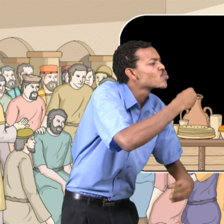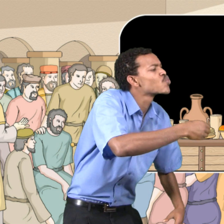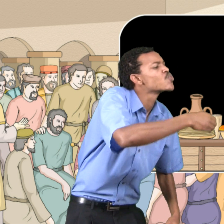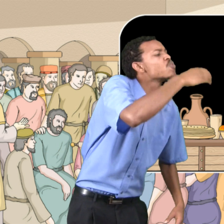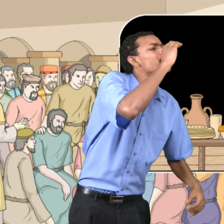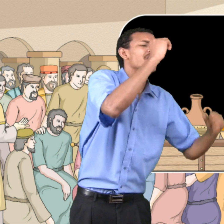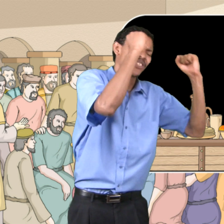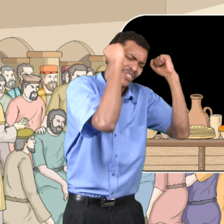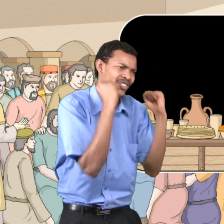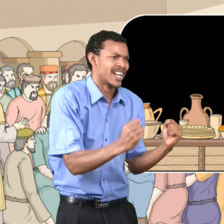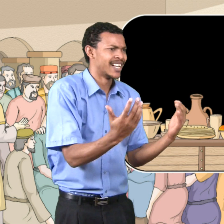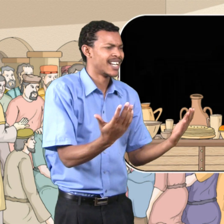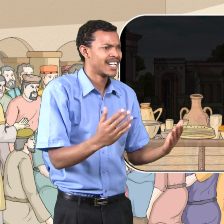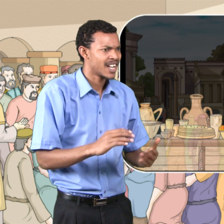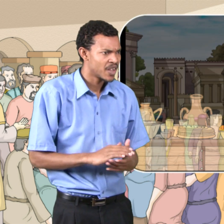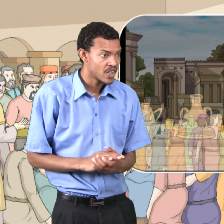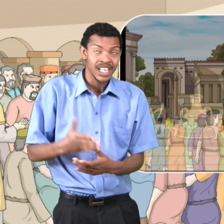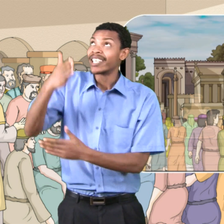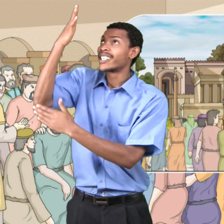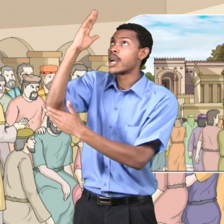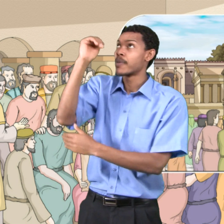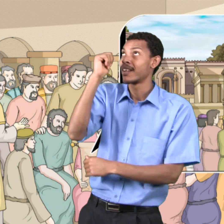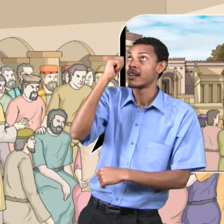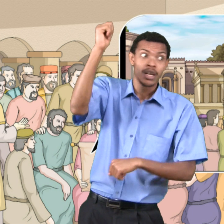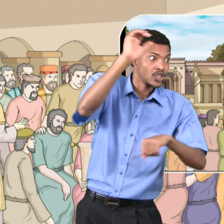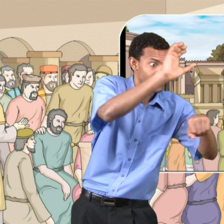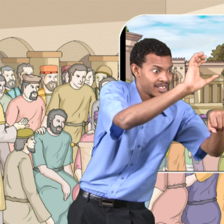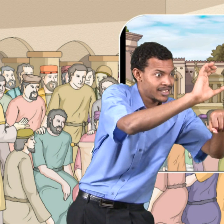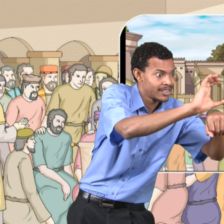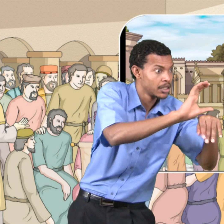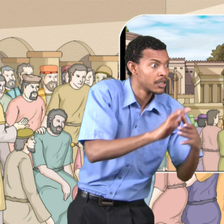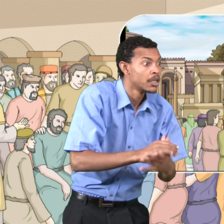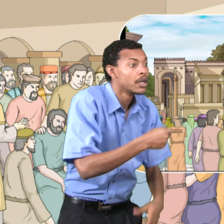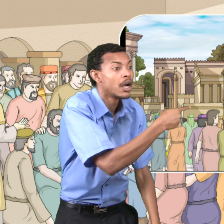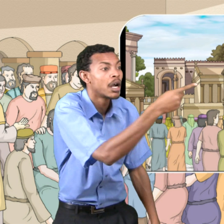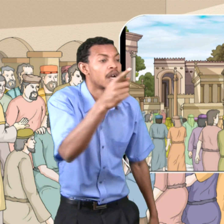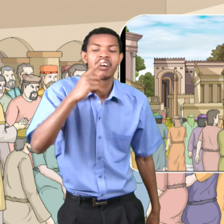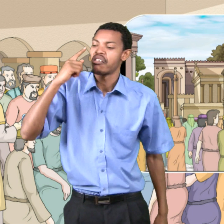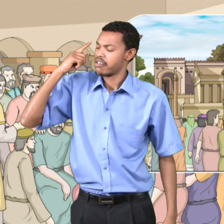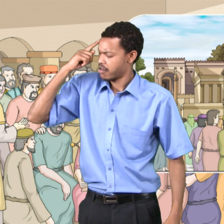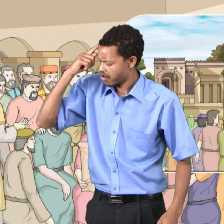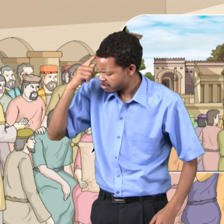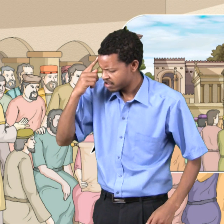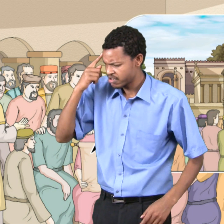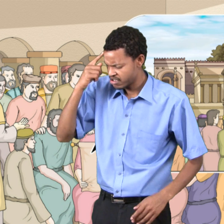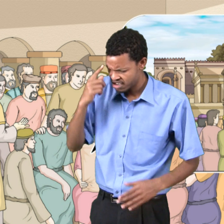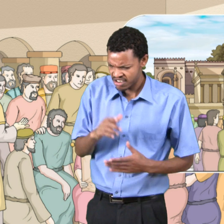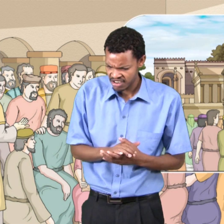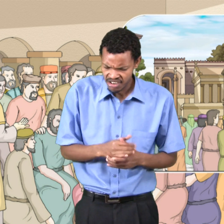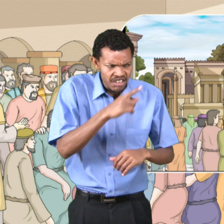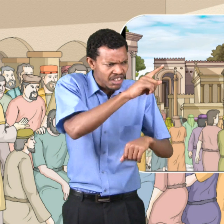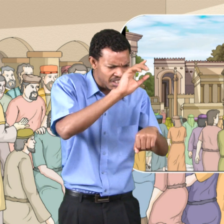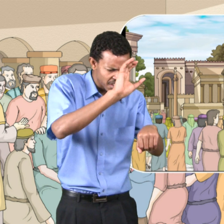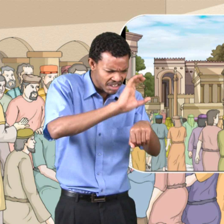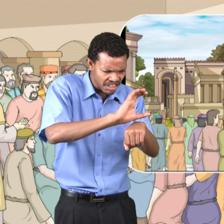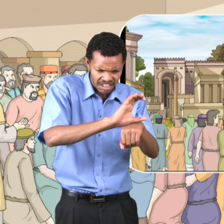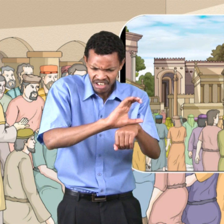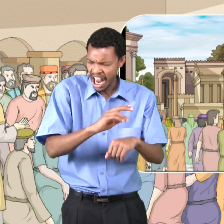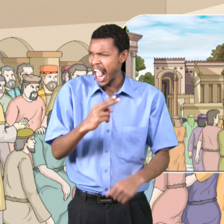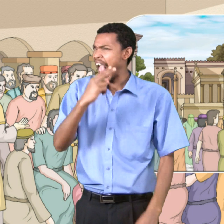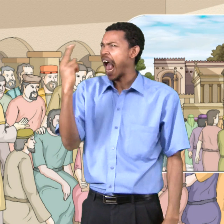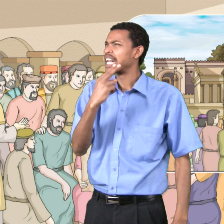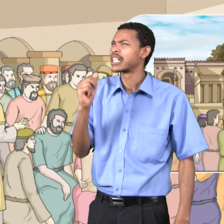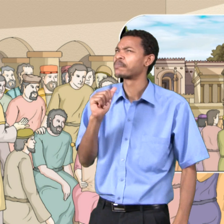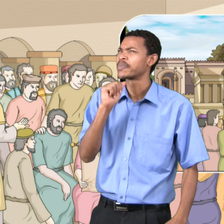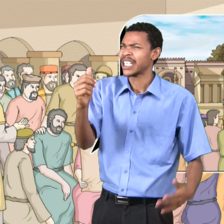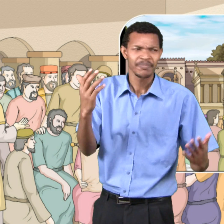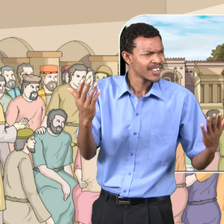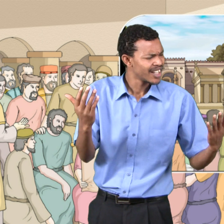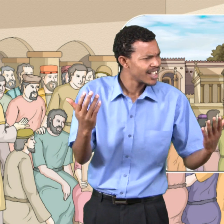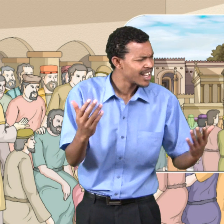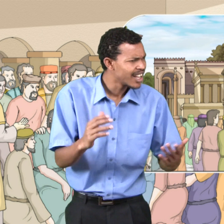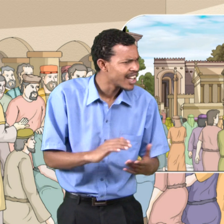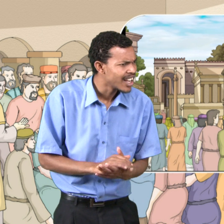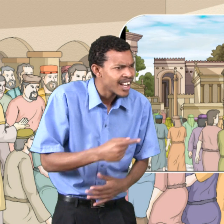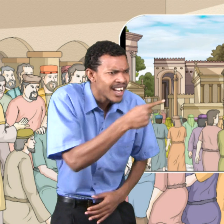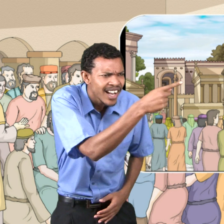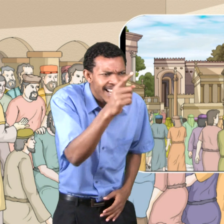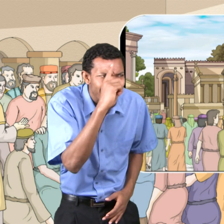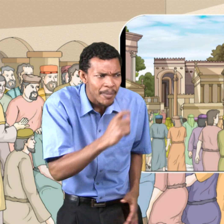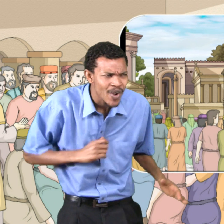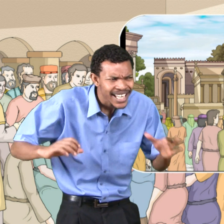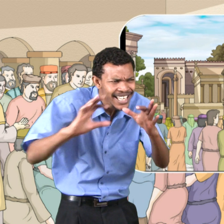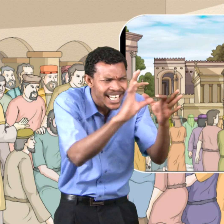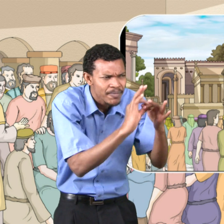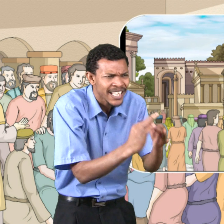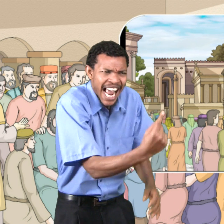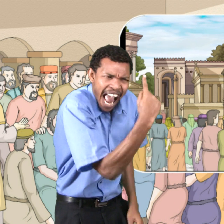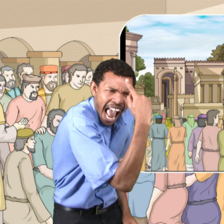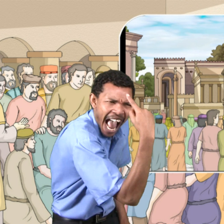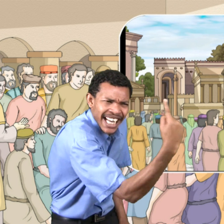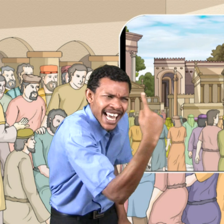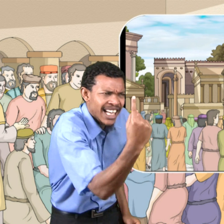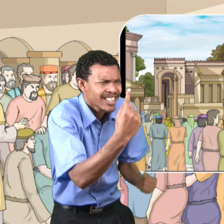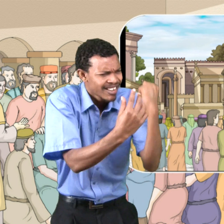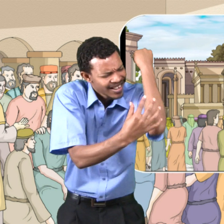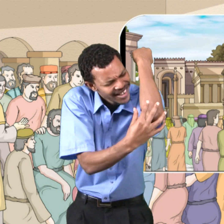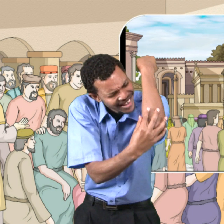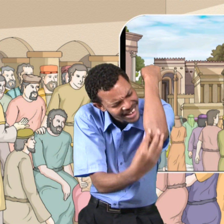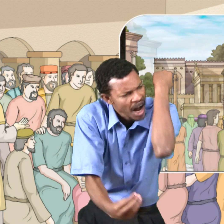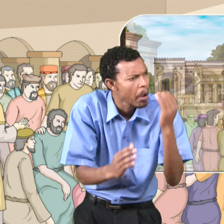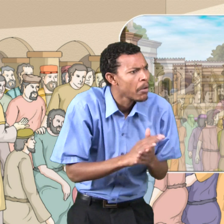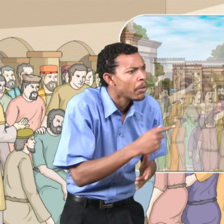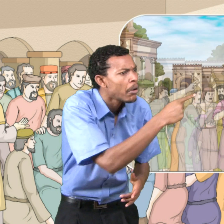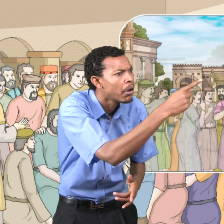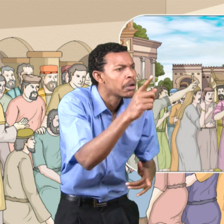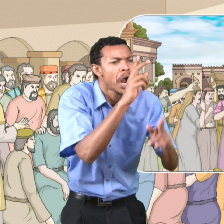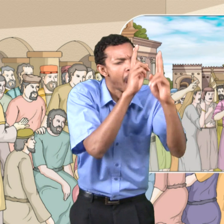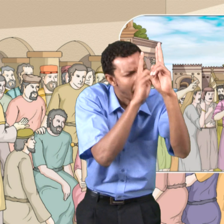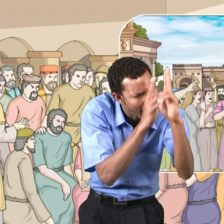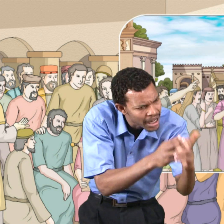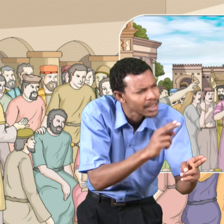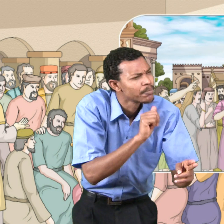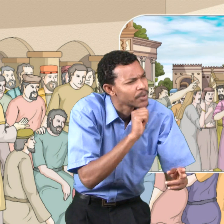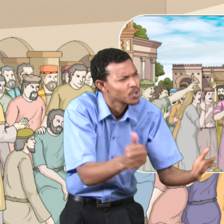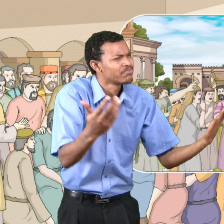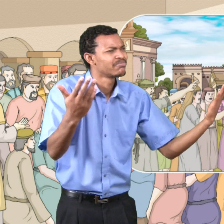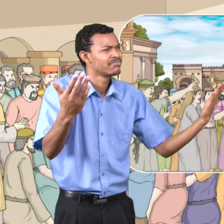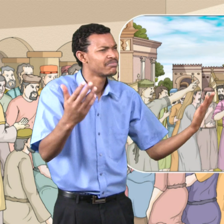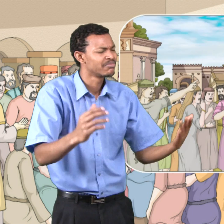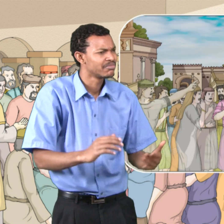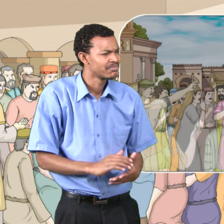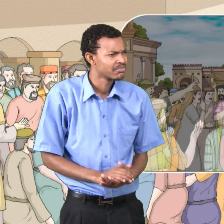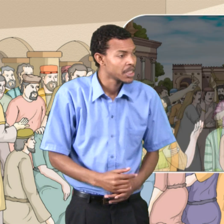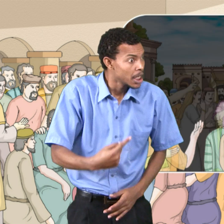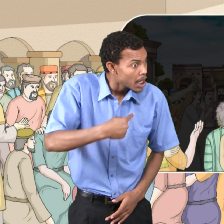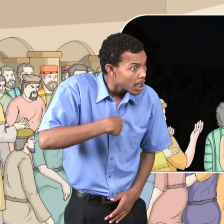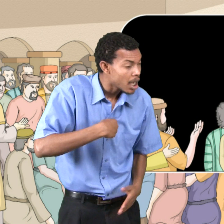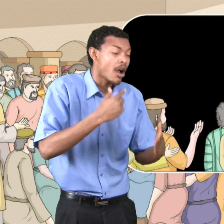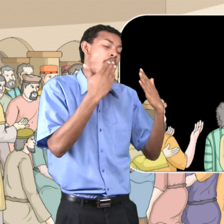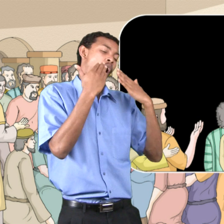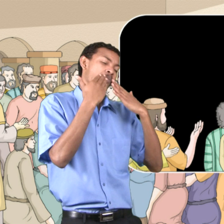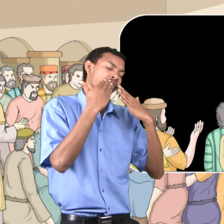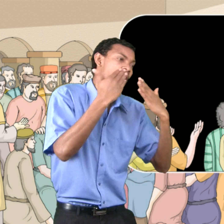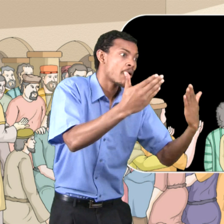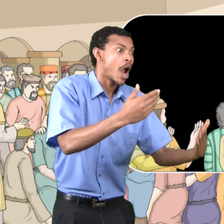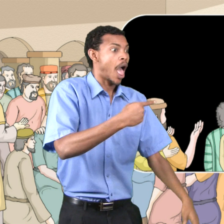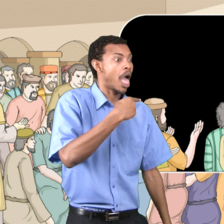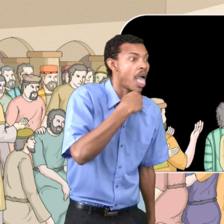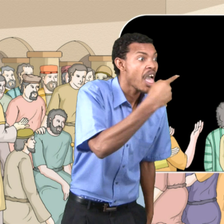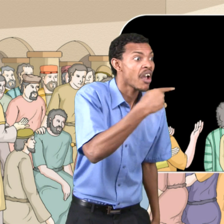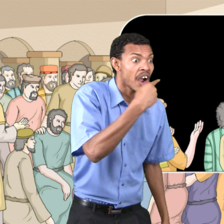Or do you despise the church of God and humiliate those who have nothing?